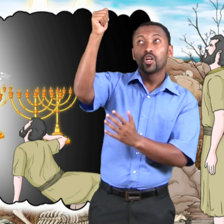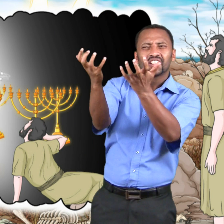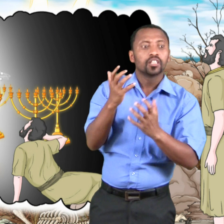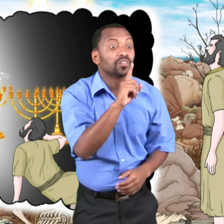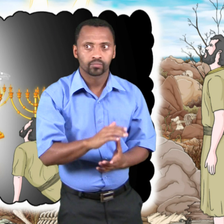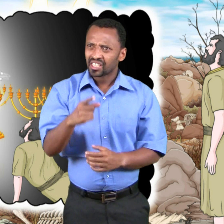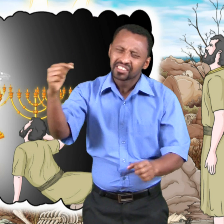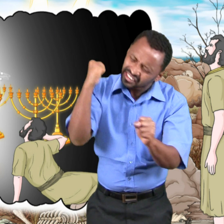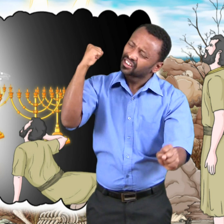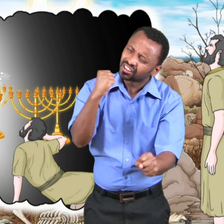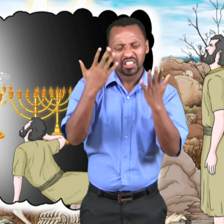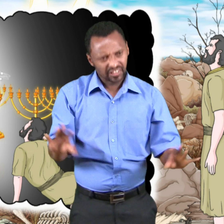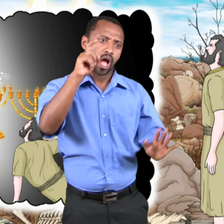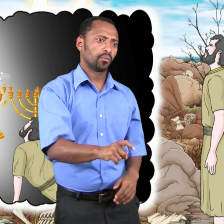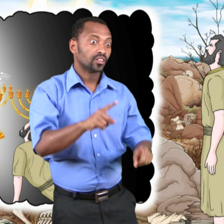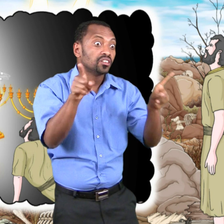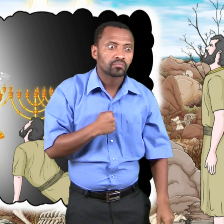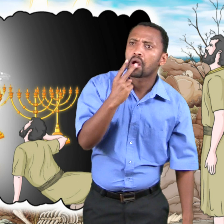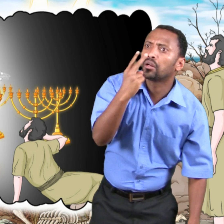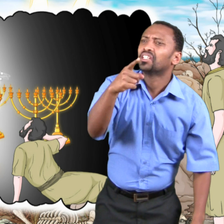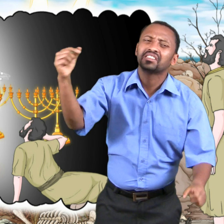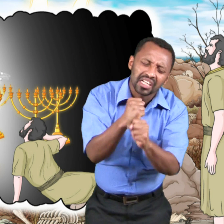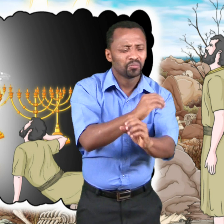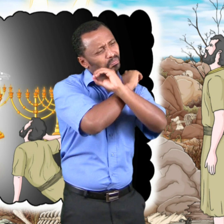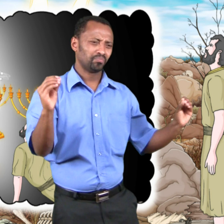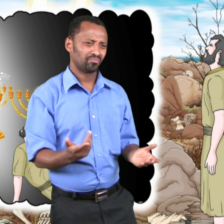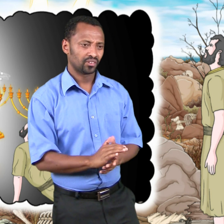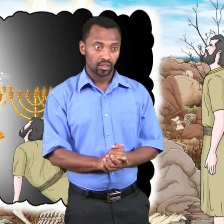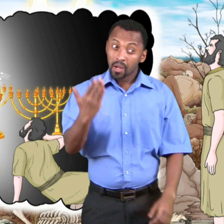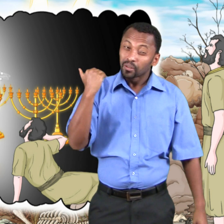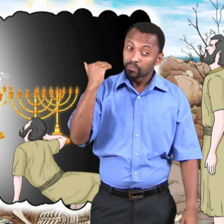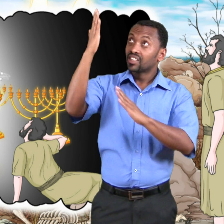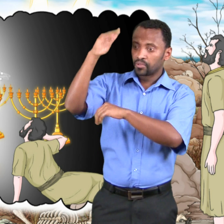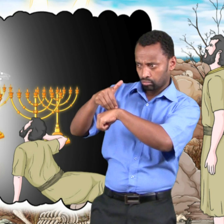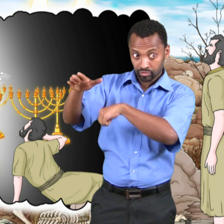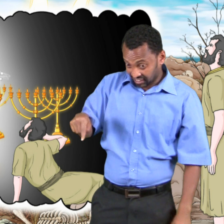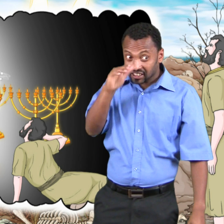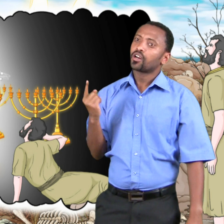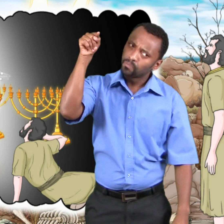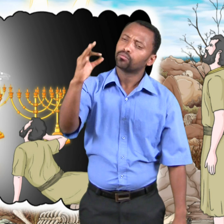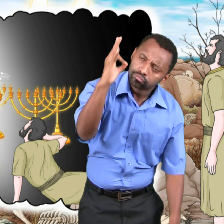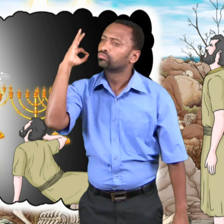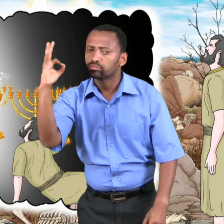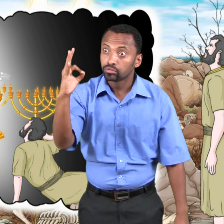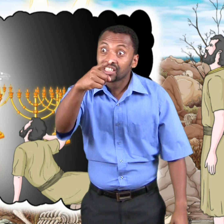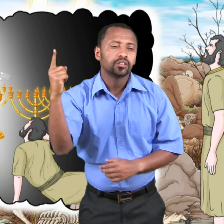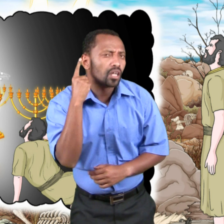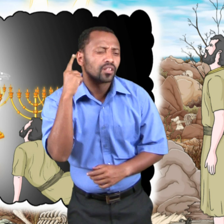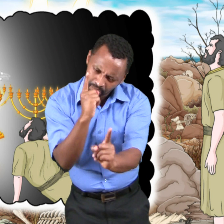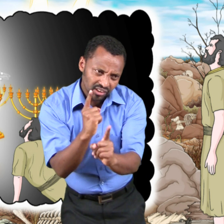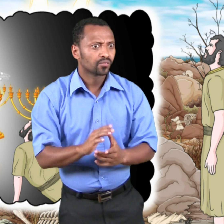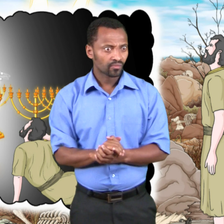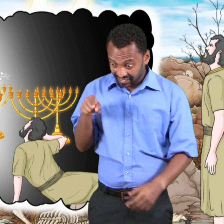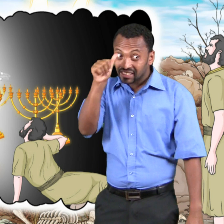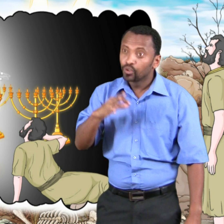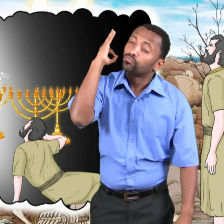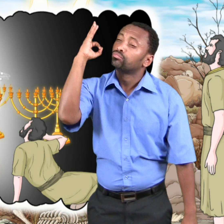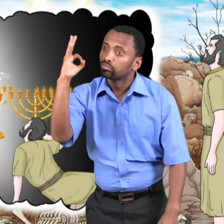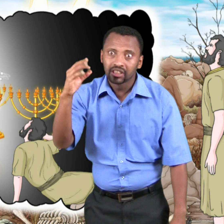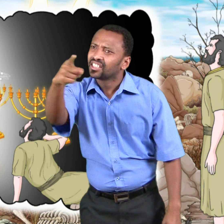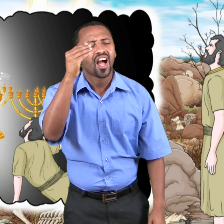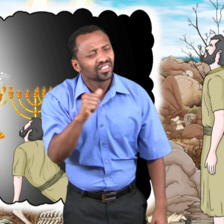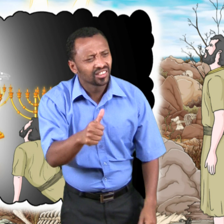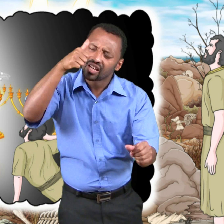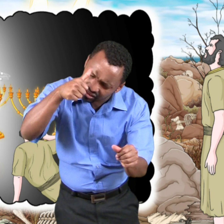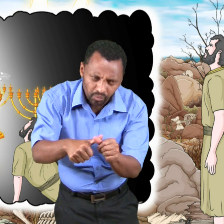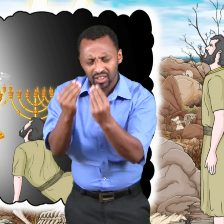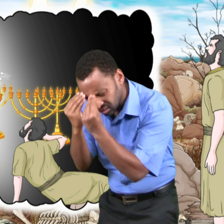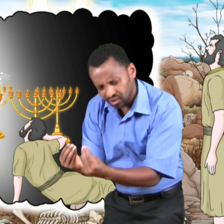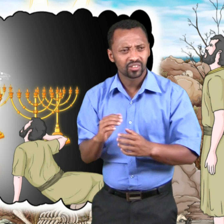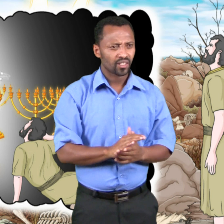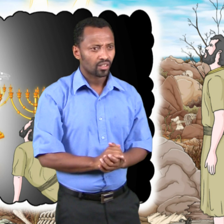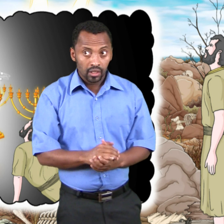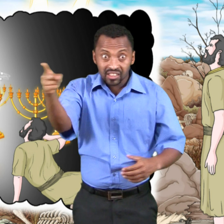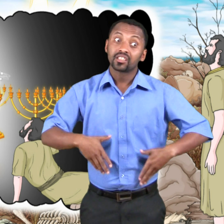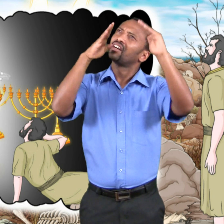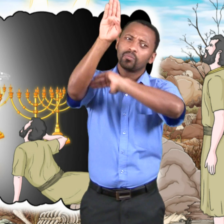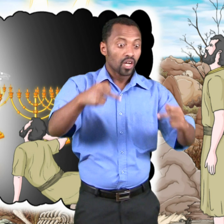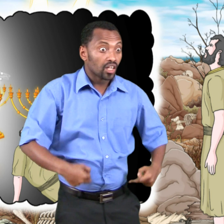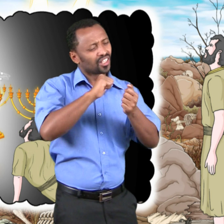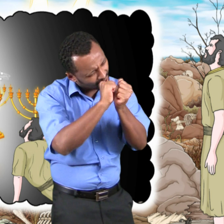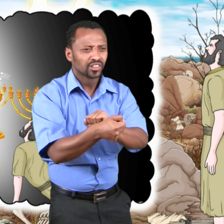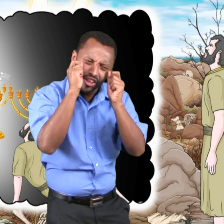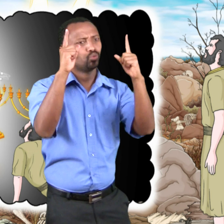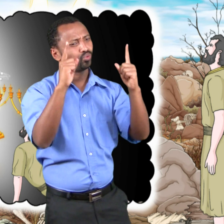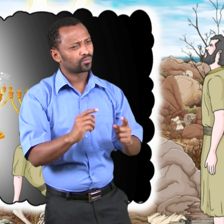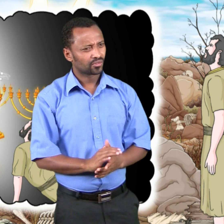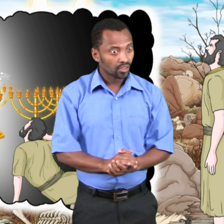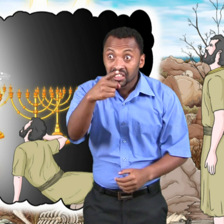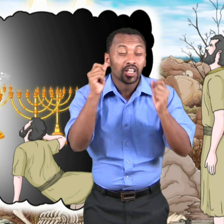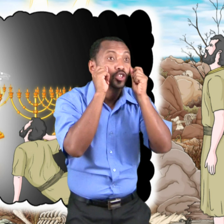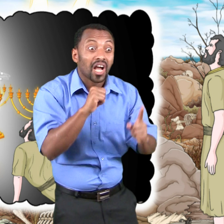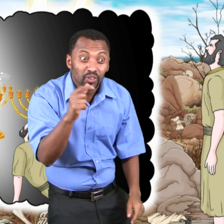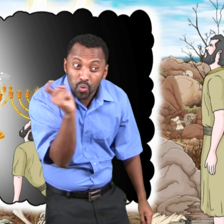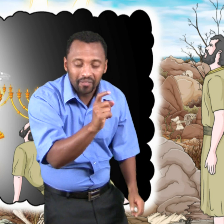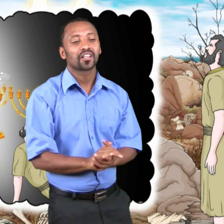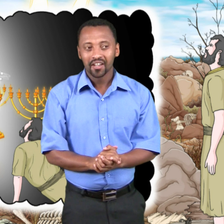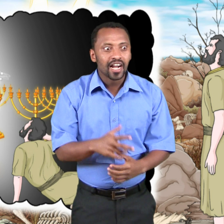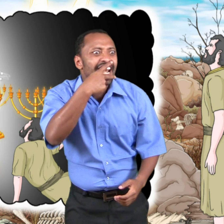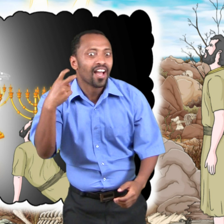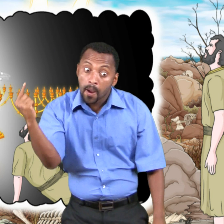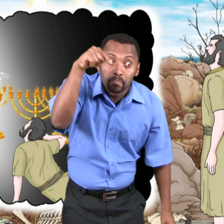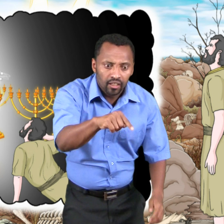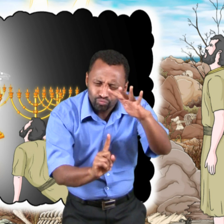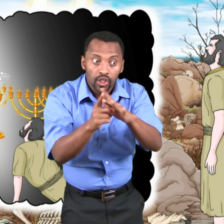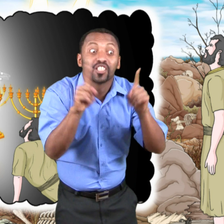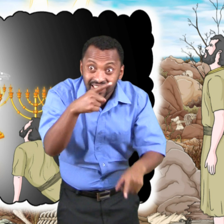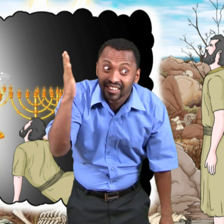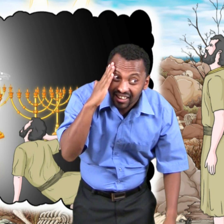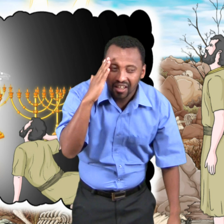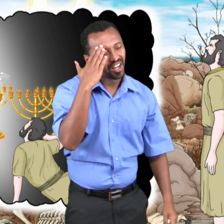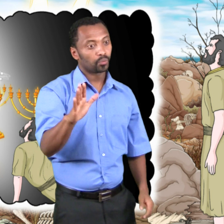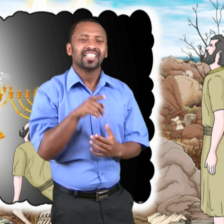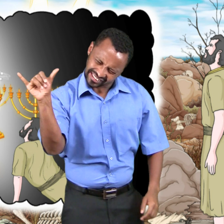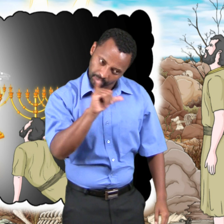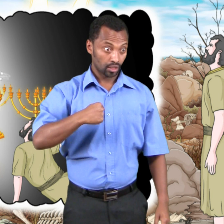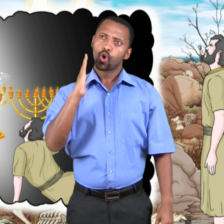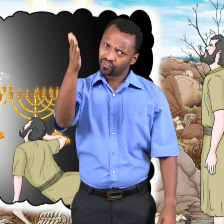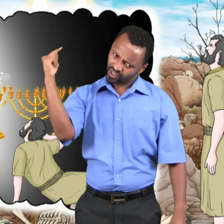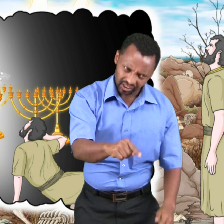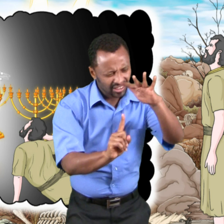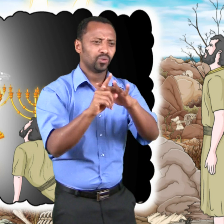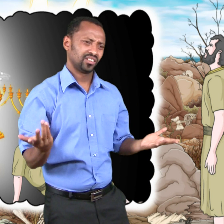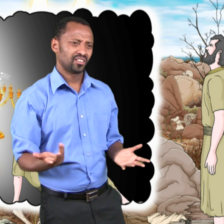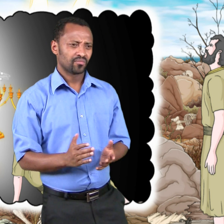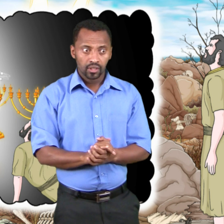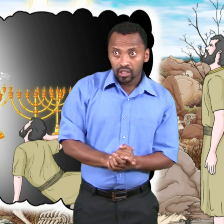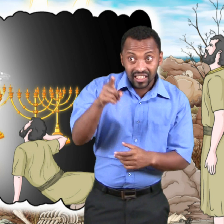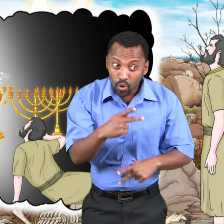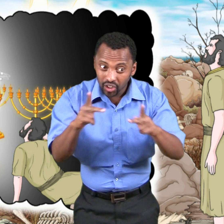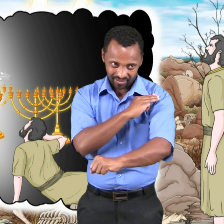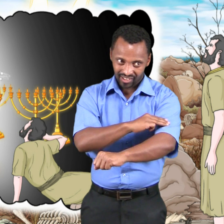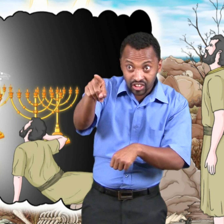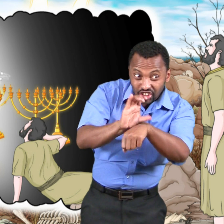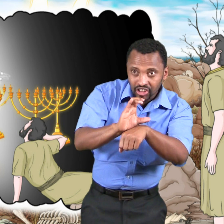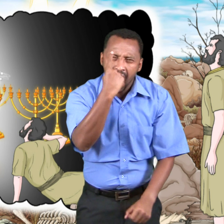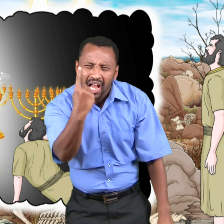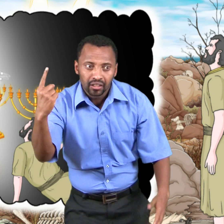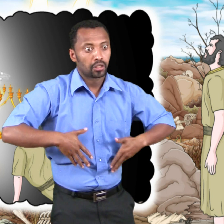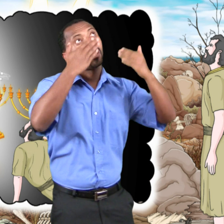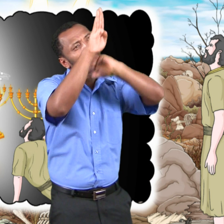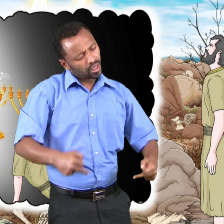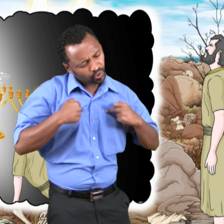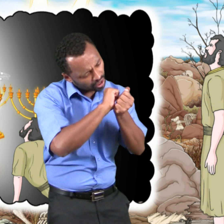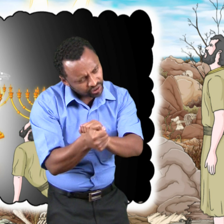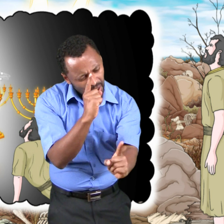Remember, then, what you have received and heard. Keep it and repent. If you do not wake up, I will come like a thief, and you will not know the hour when I will come upon you.